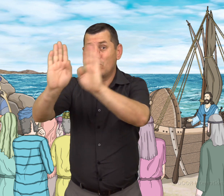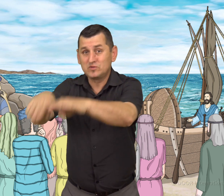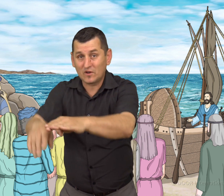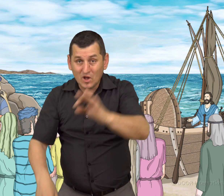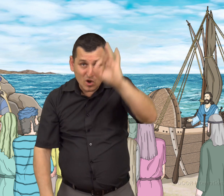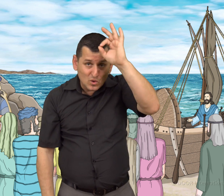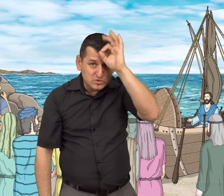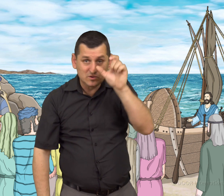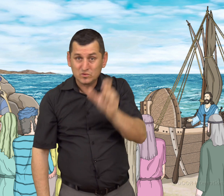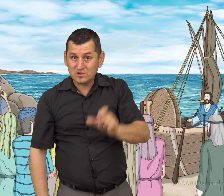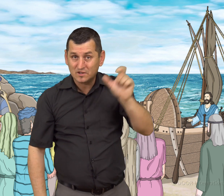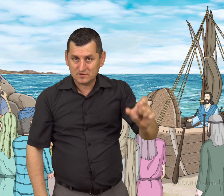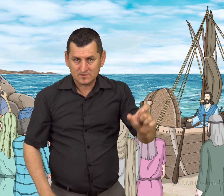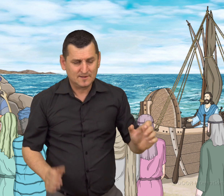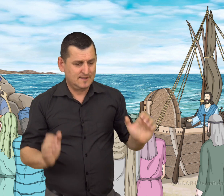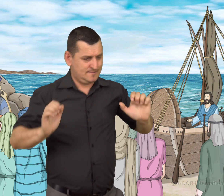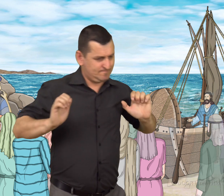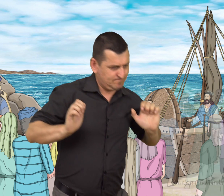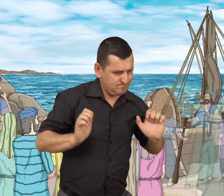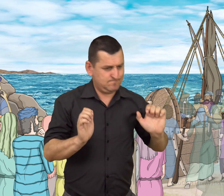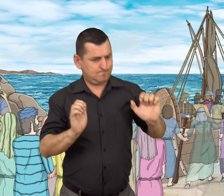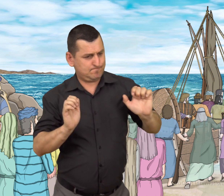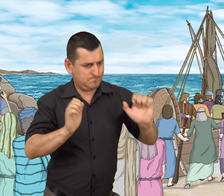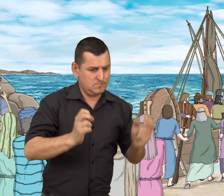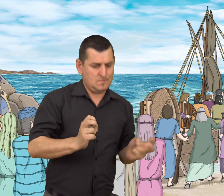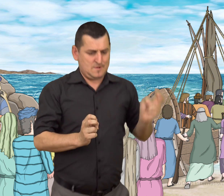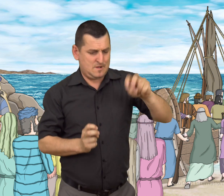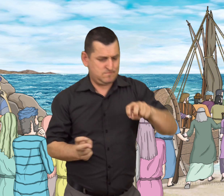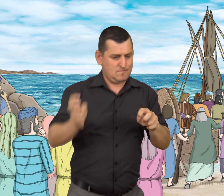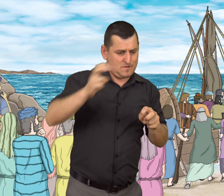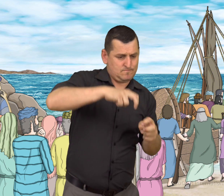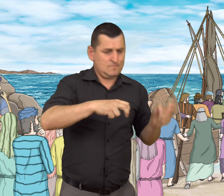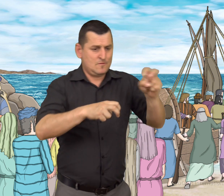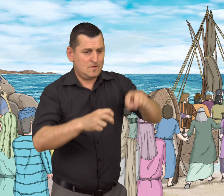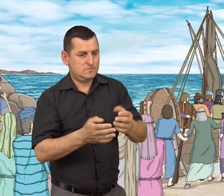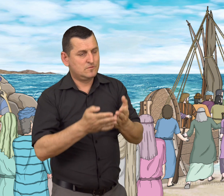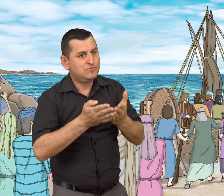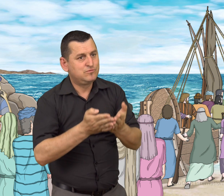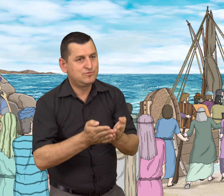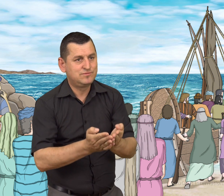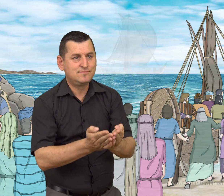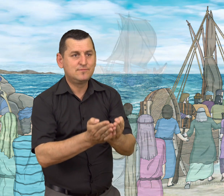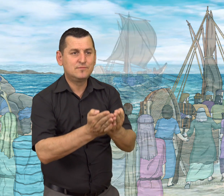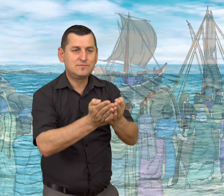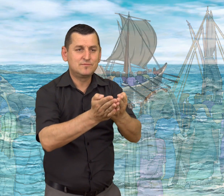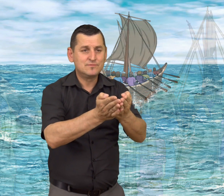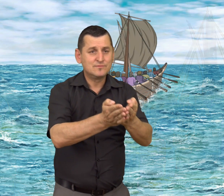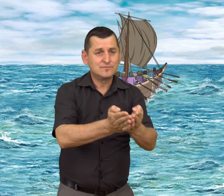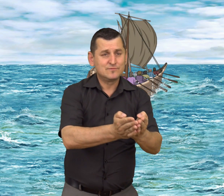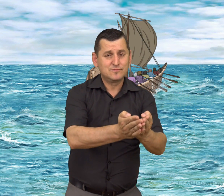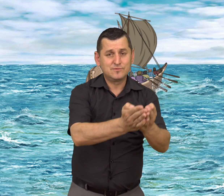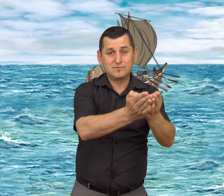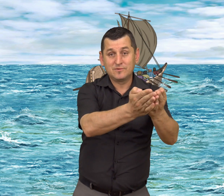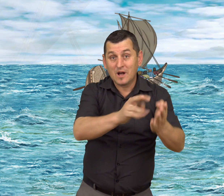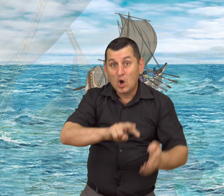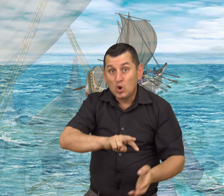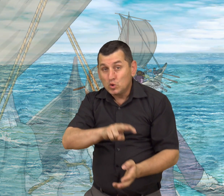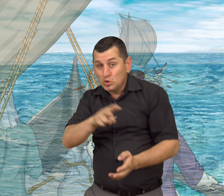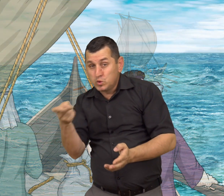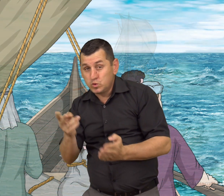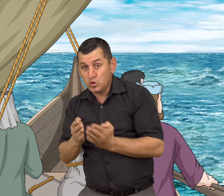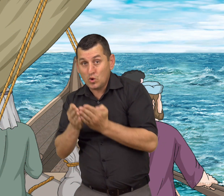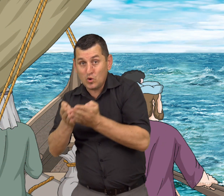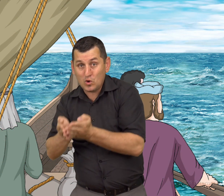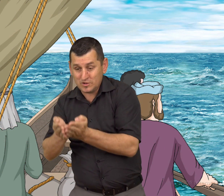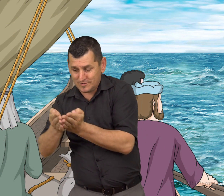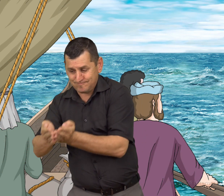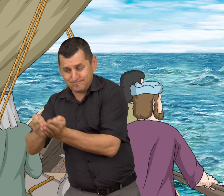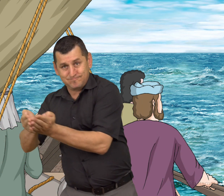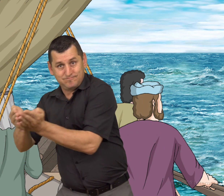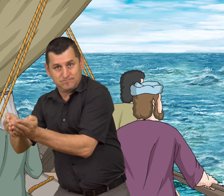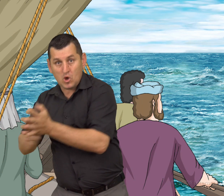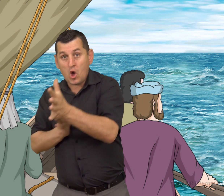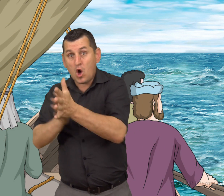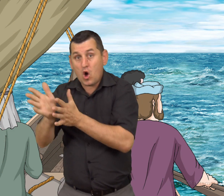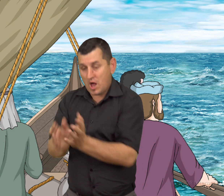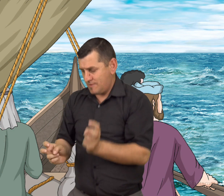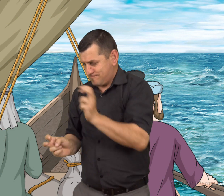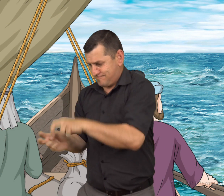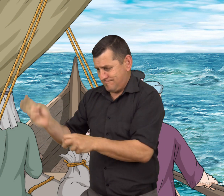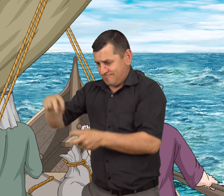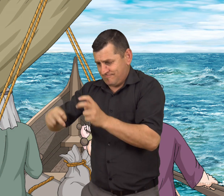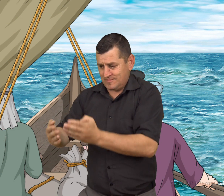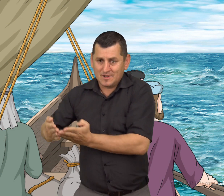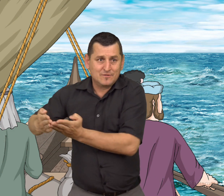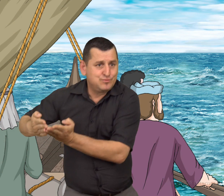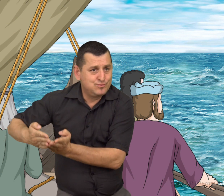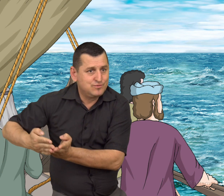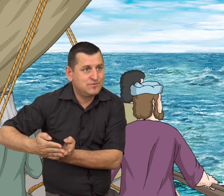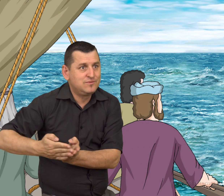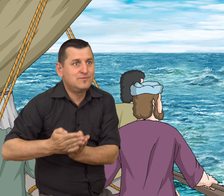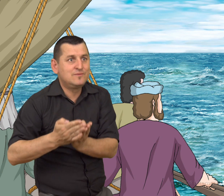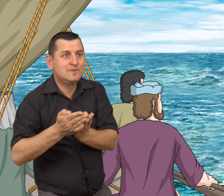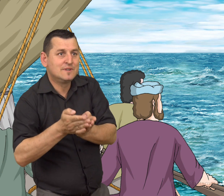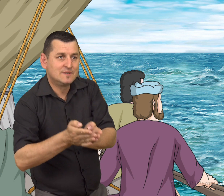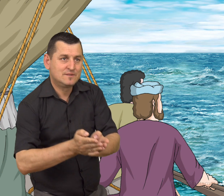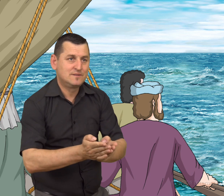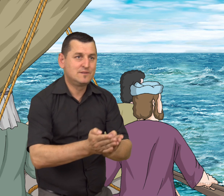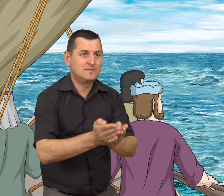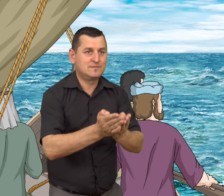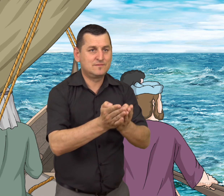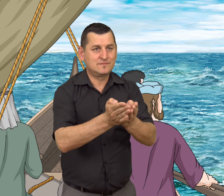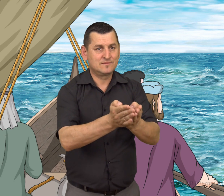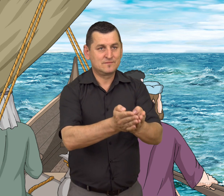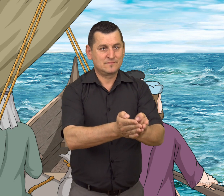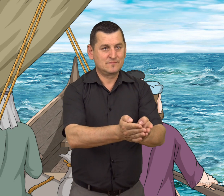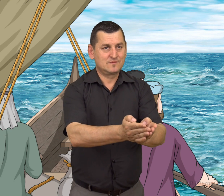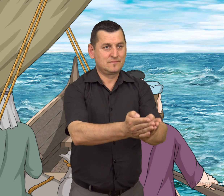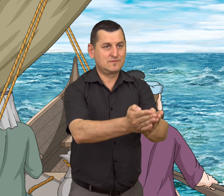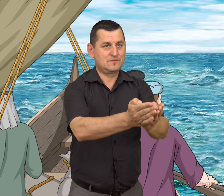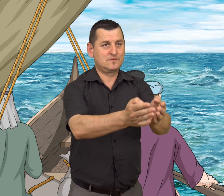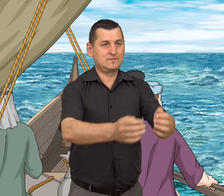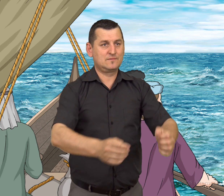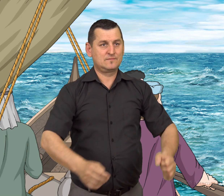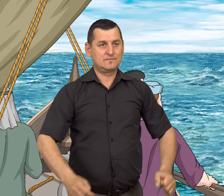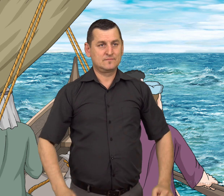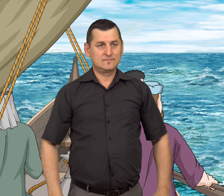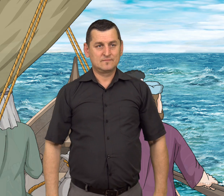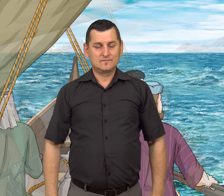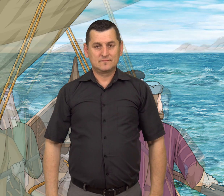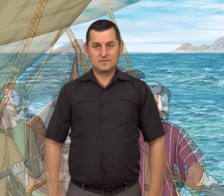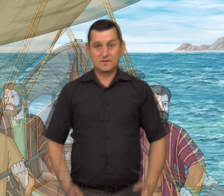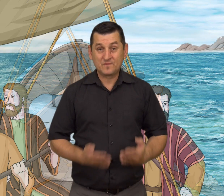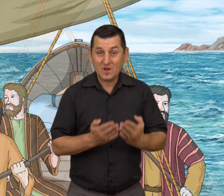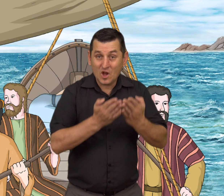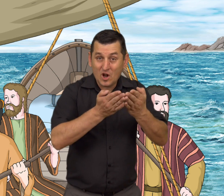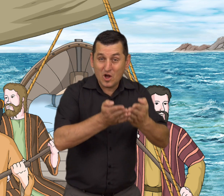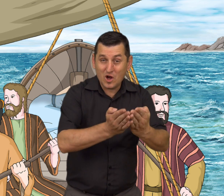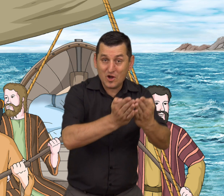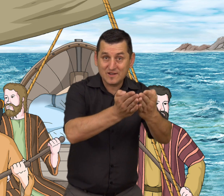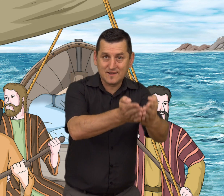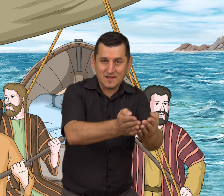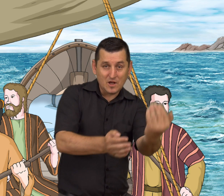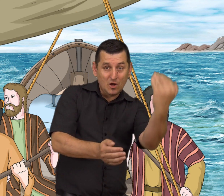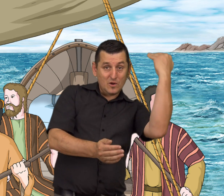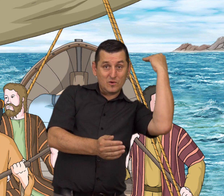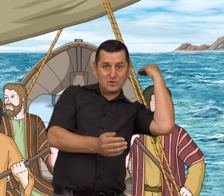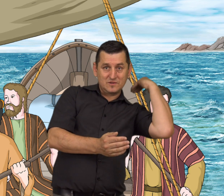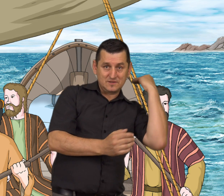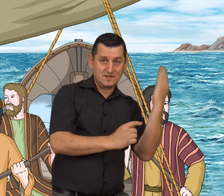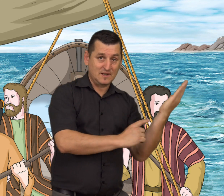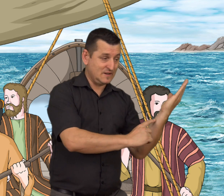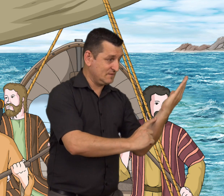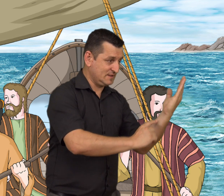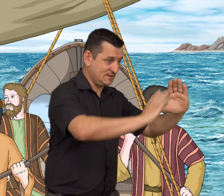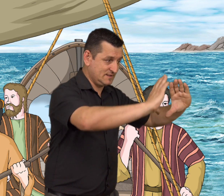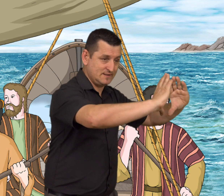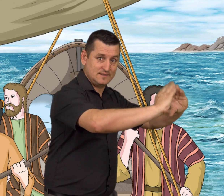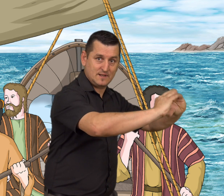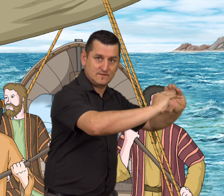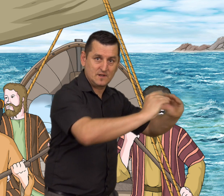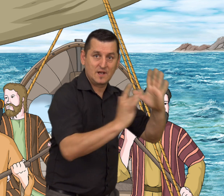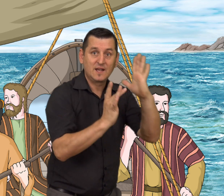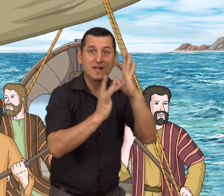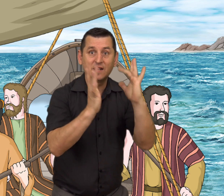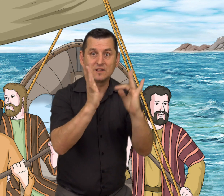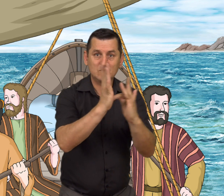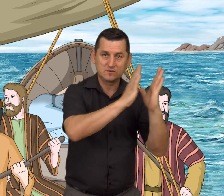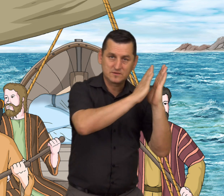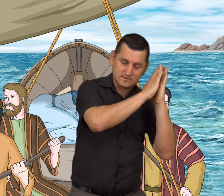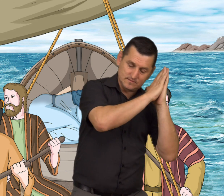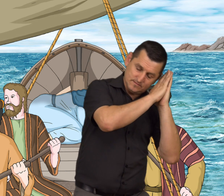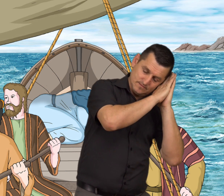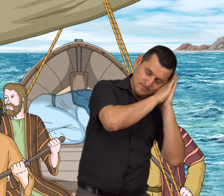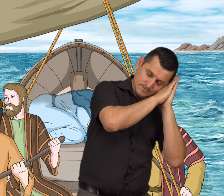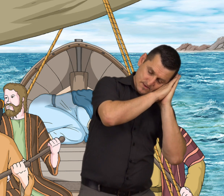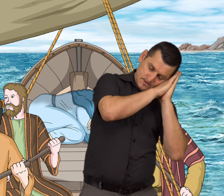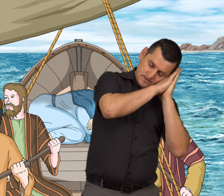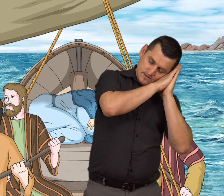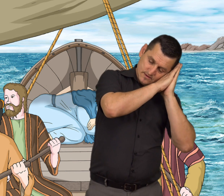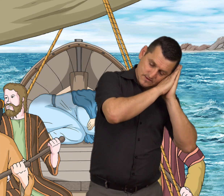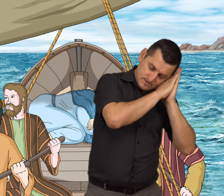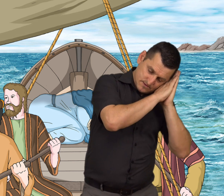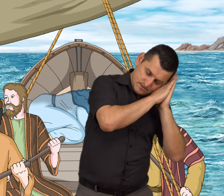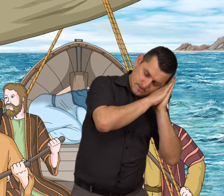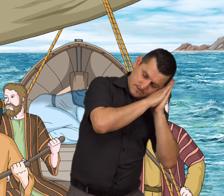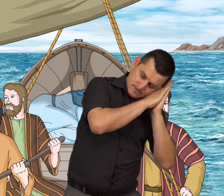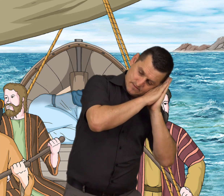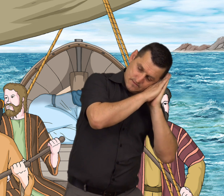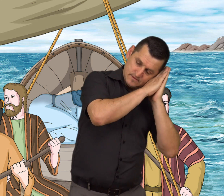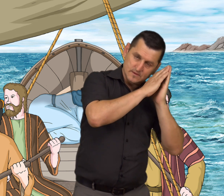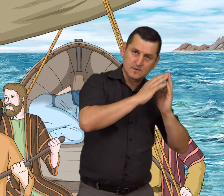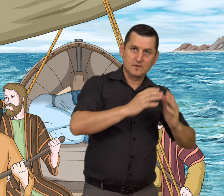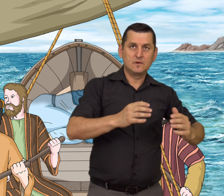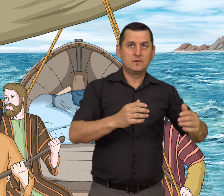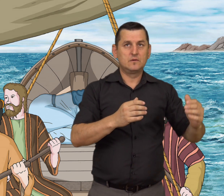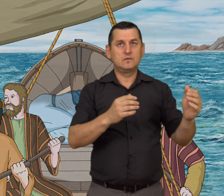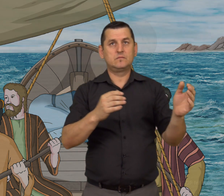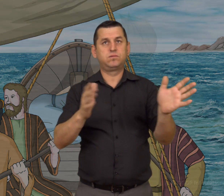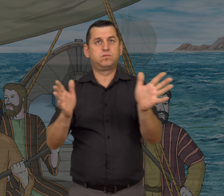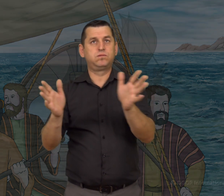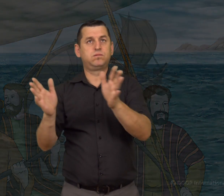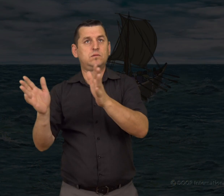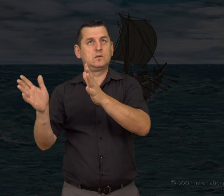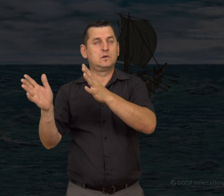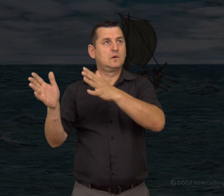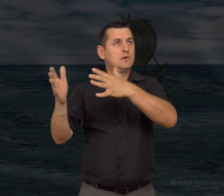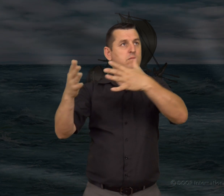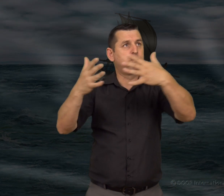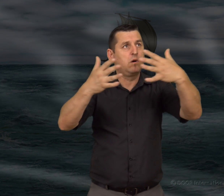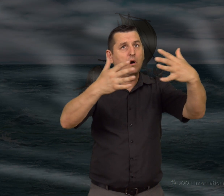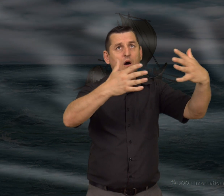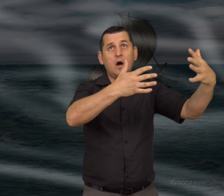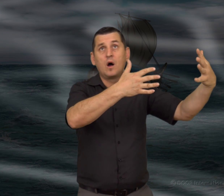After they had dismissed the crowd, they took Jesus with them, since He was already in the boat. And there were other boats with Him.